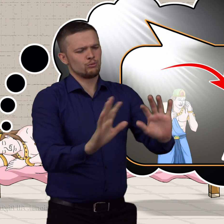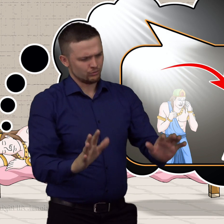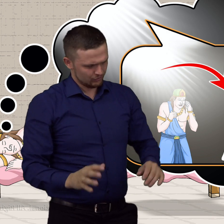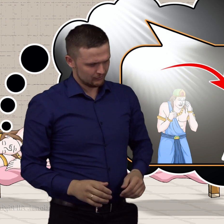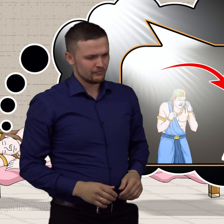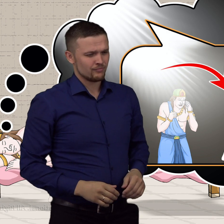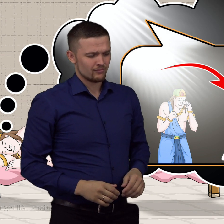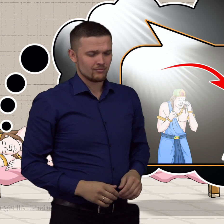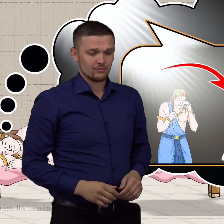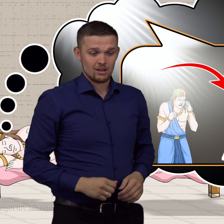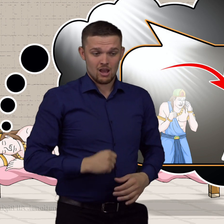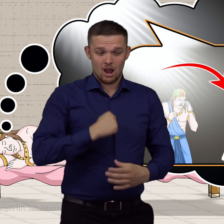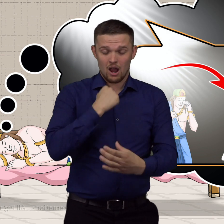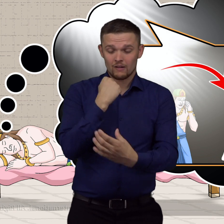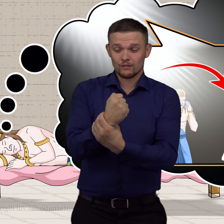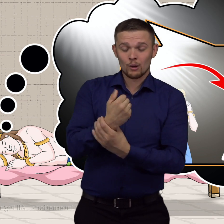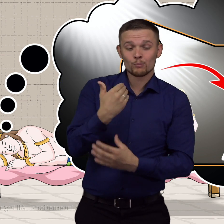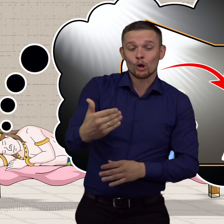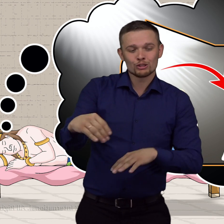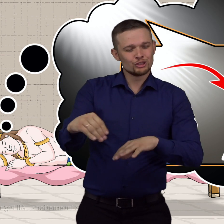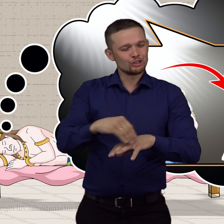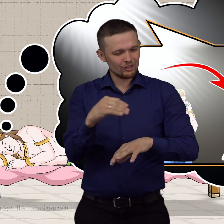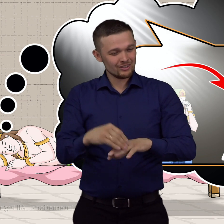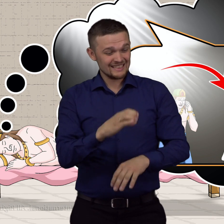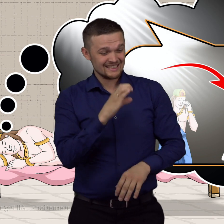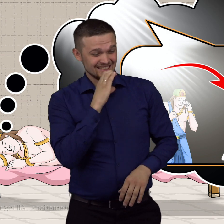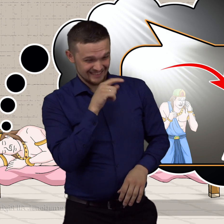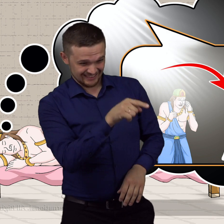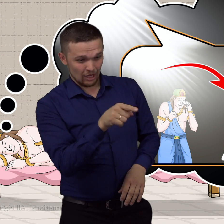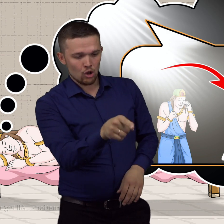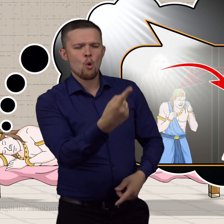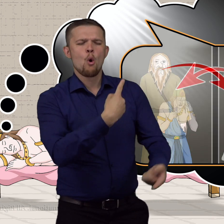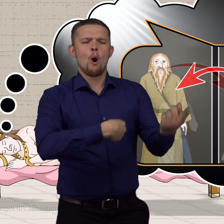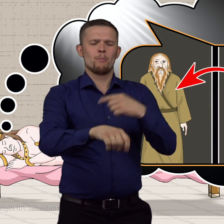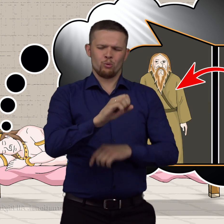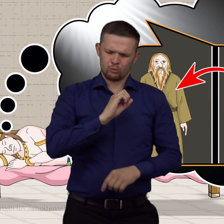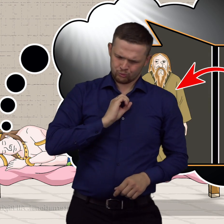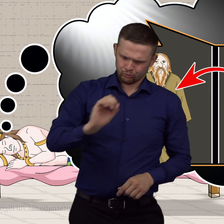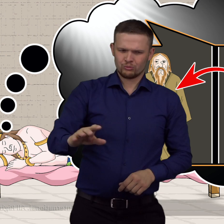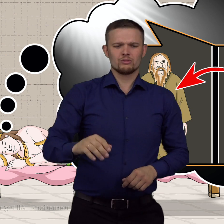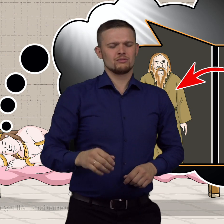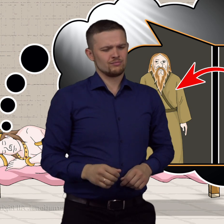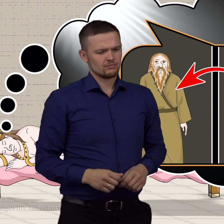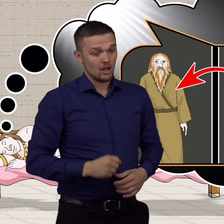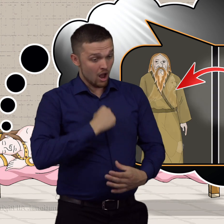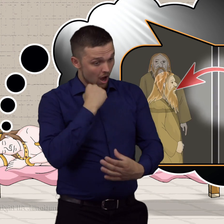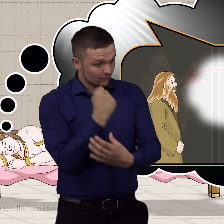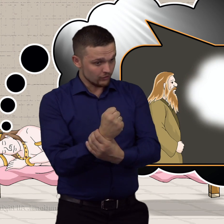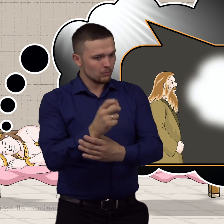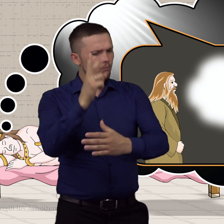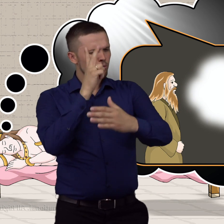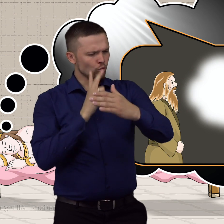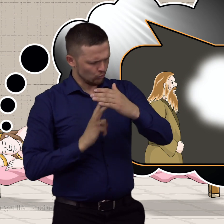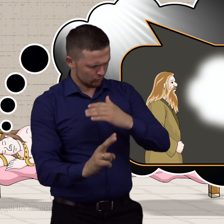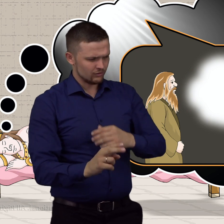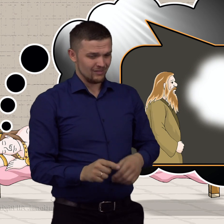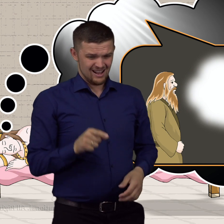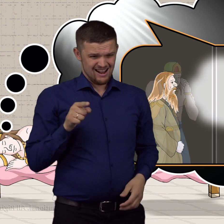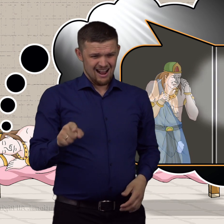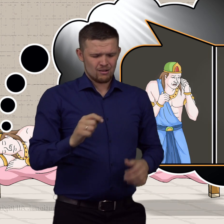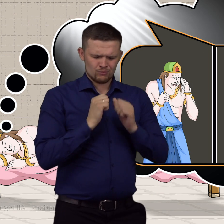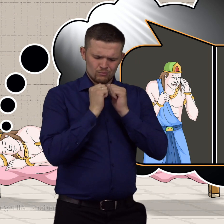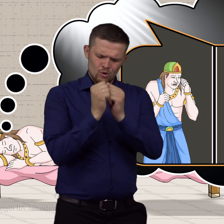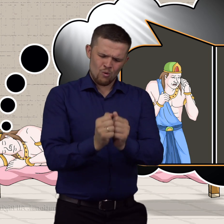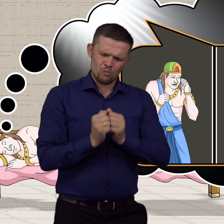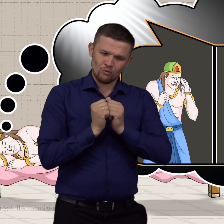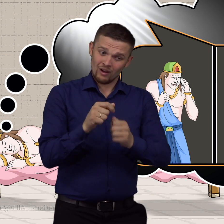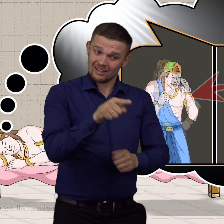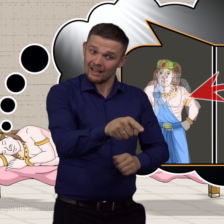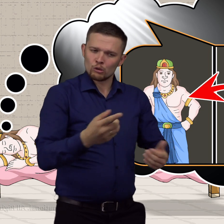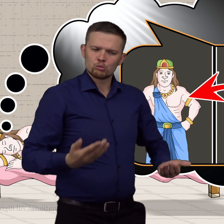Now return the man’s wife, for he is a prophet;